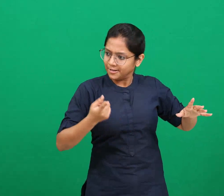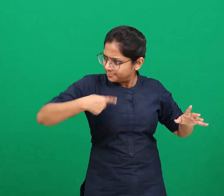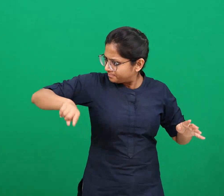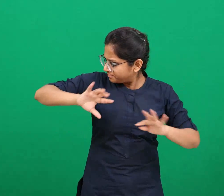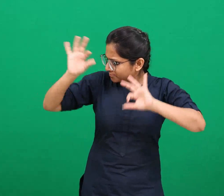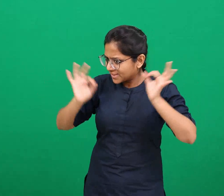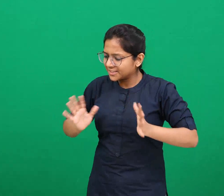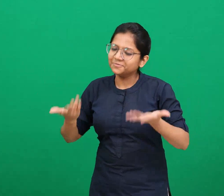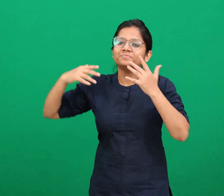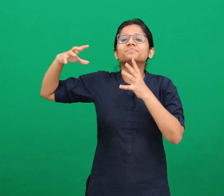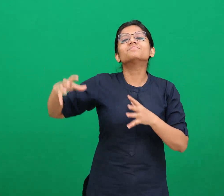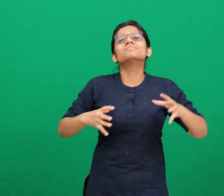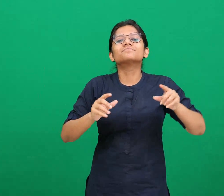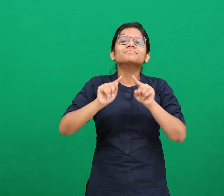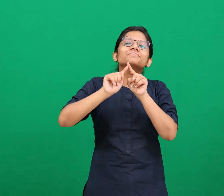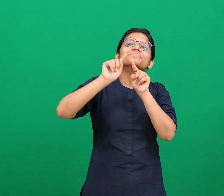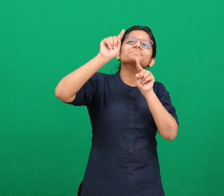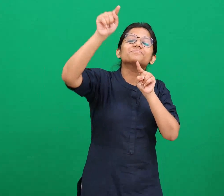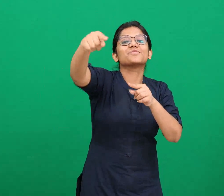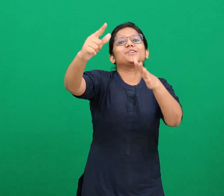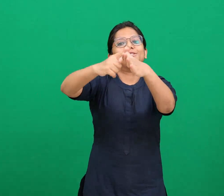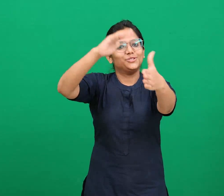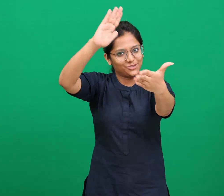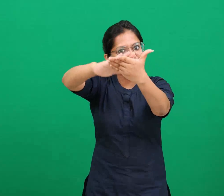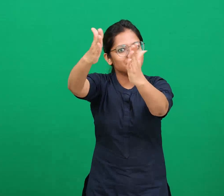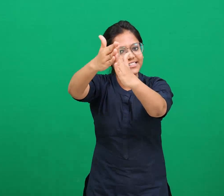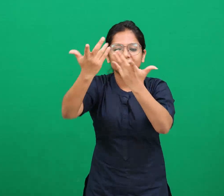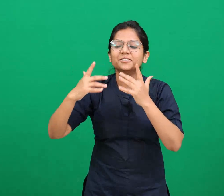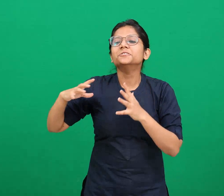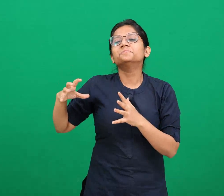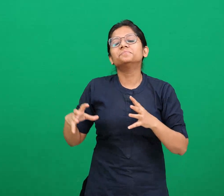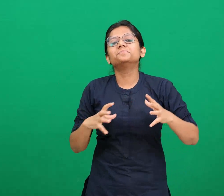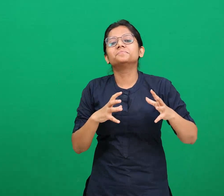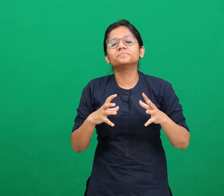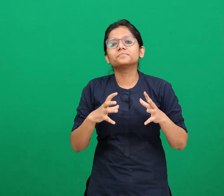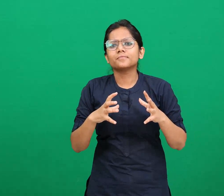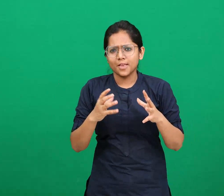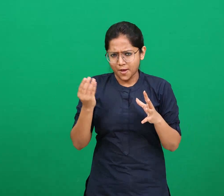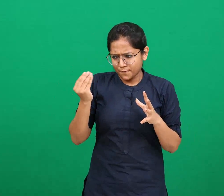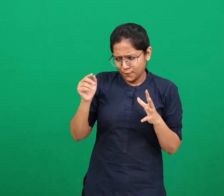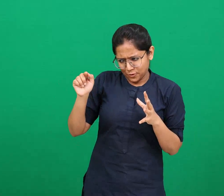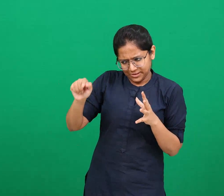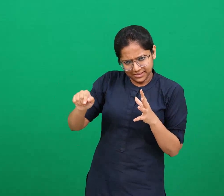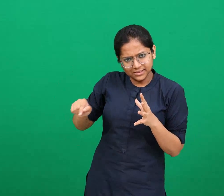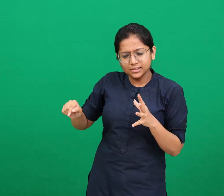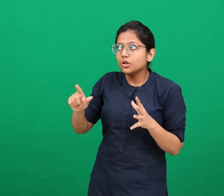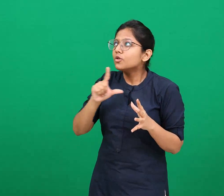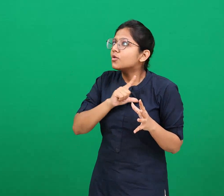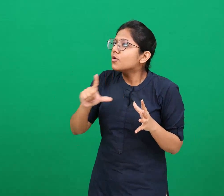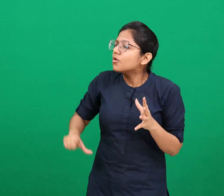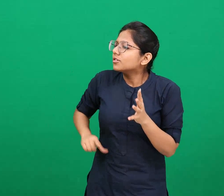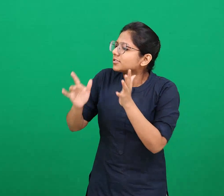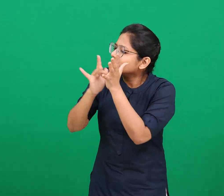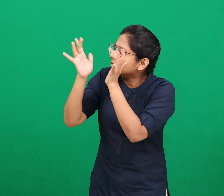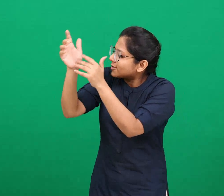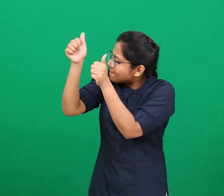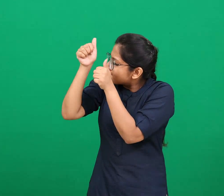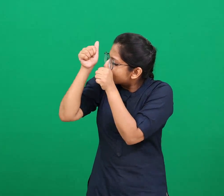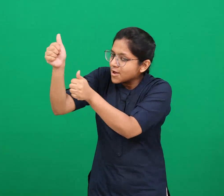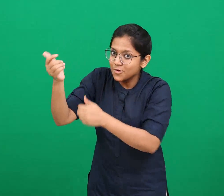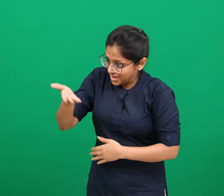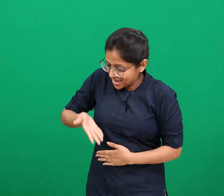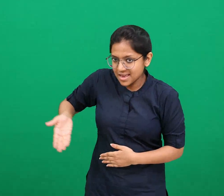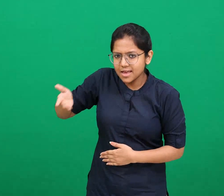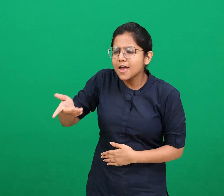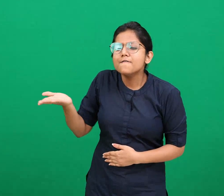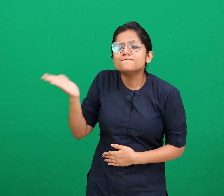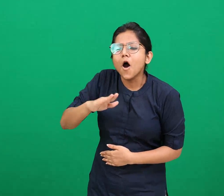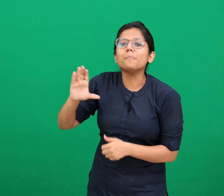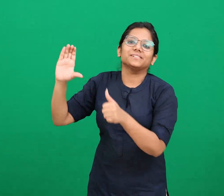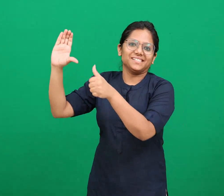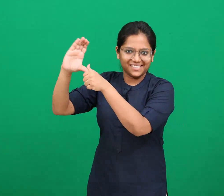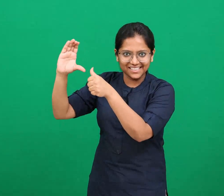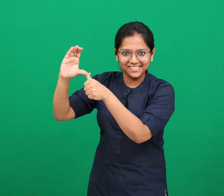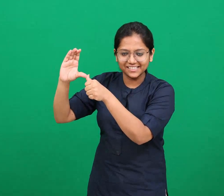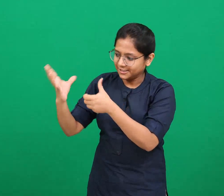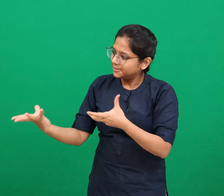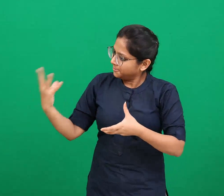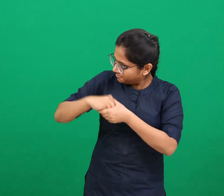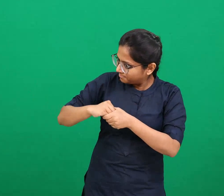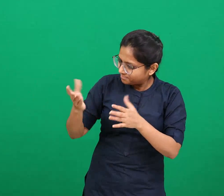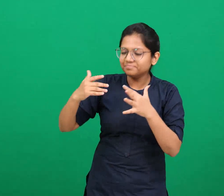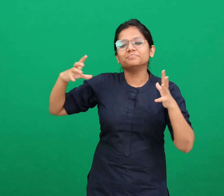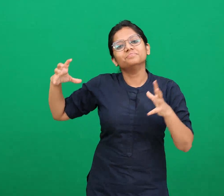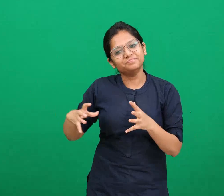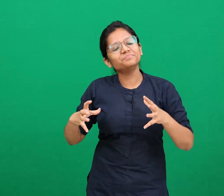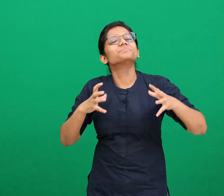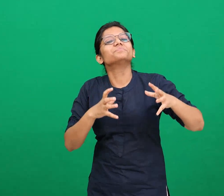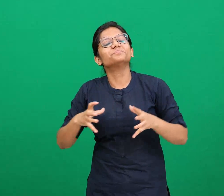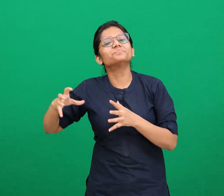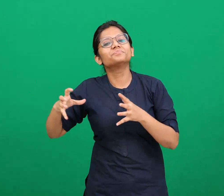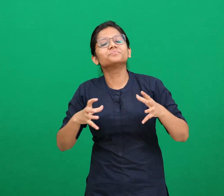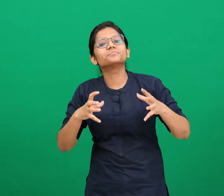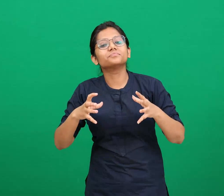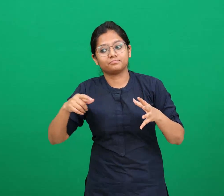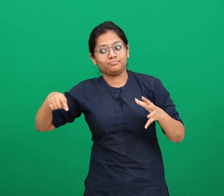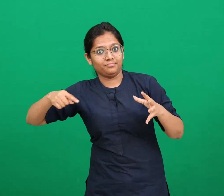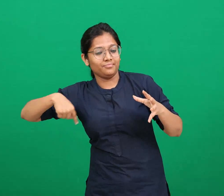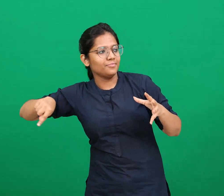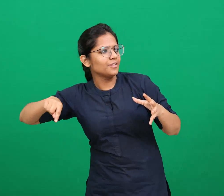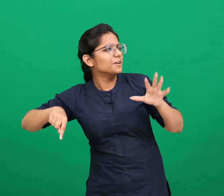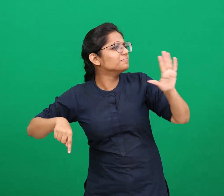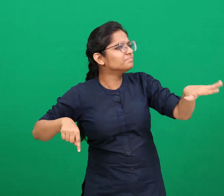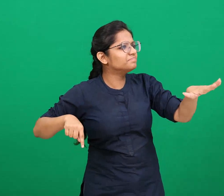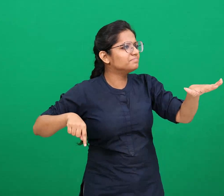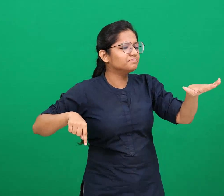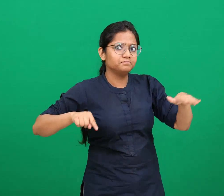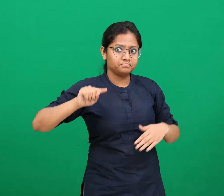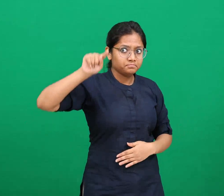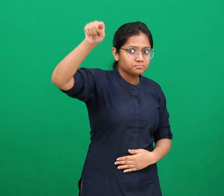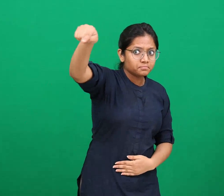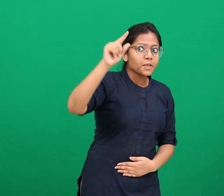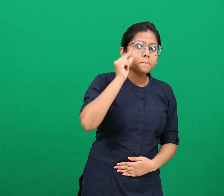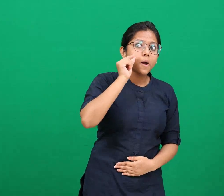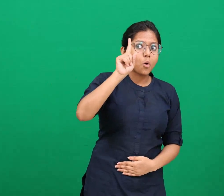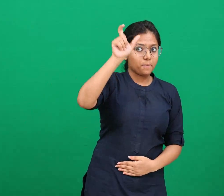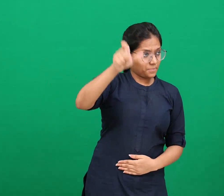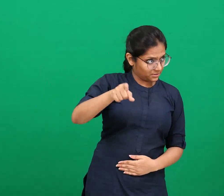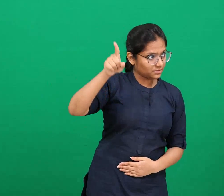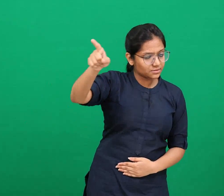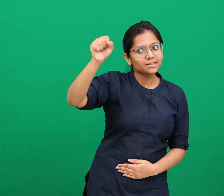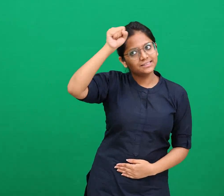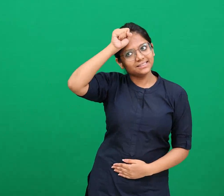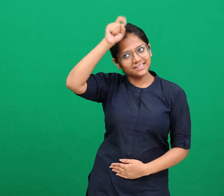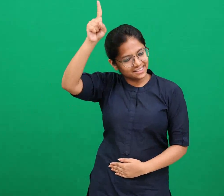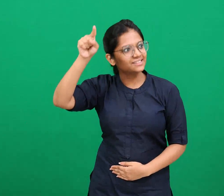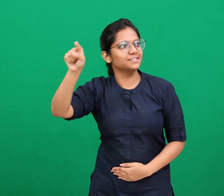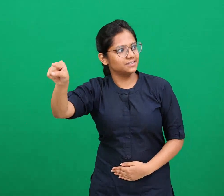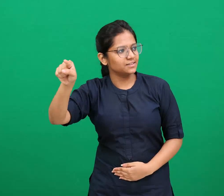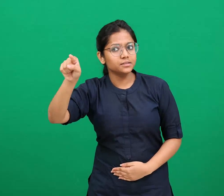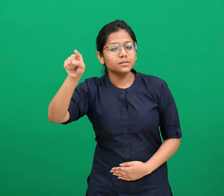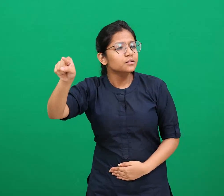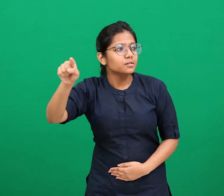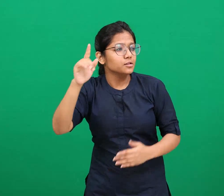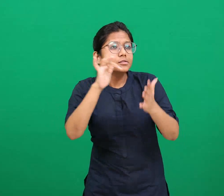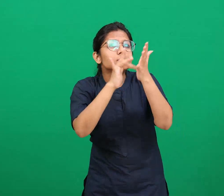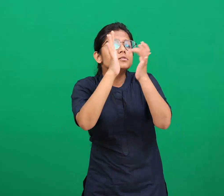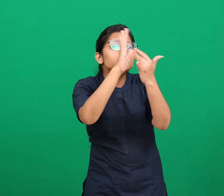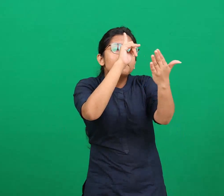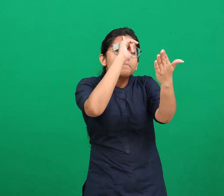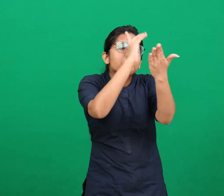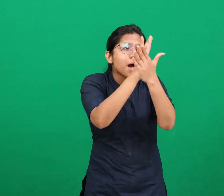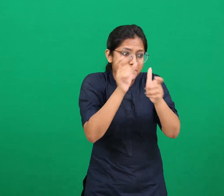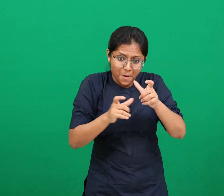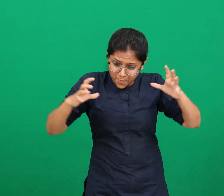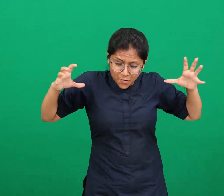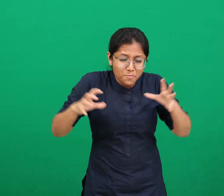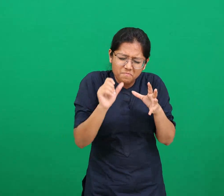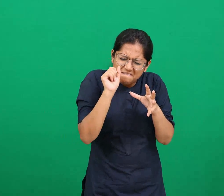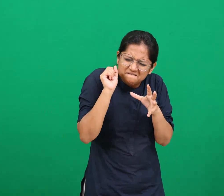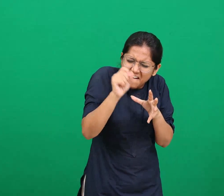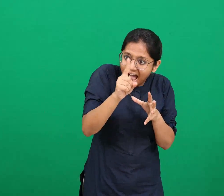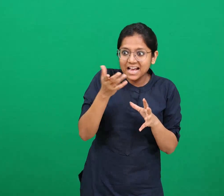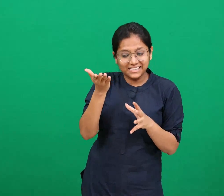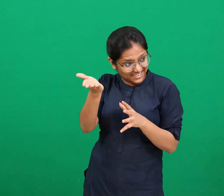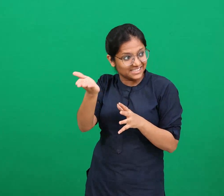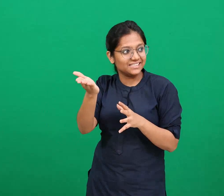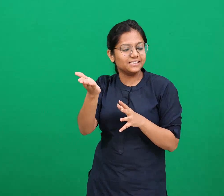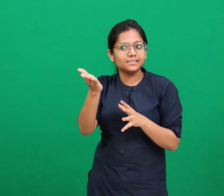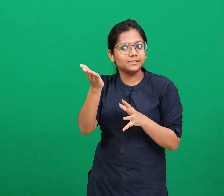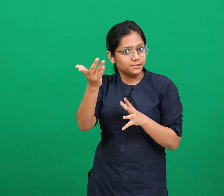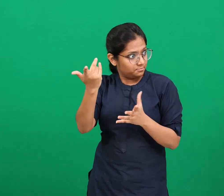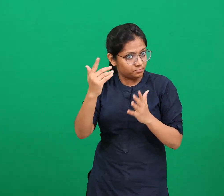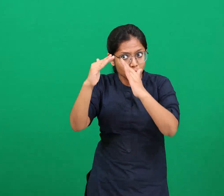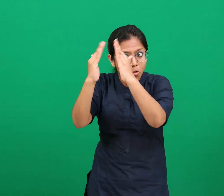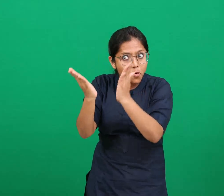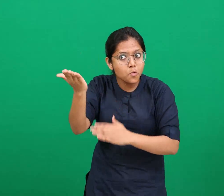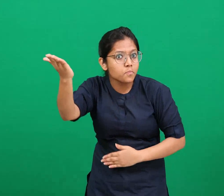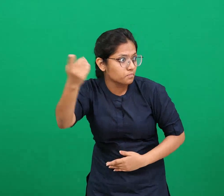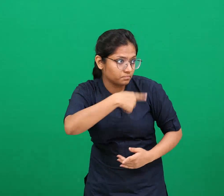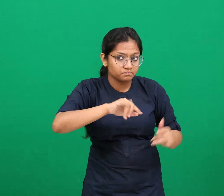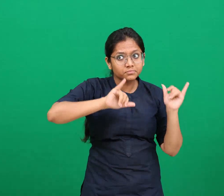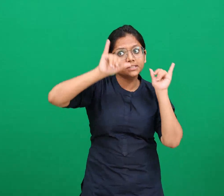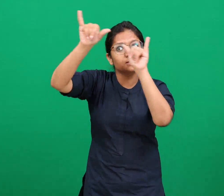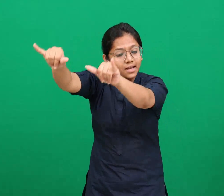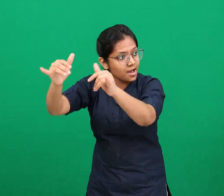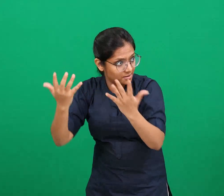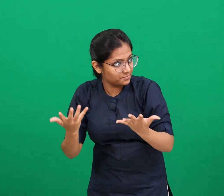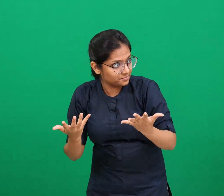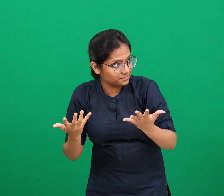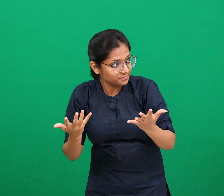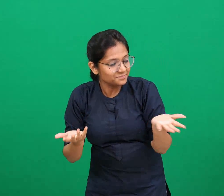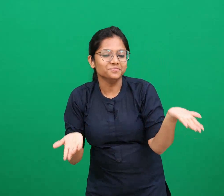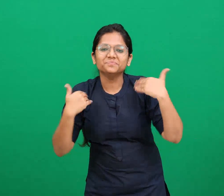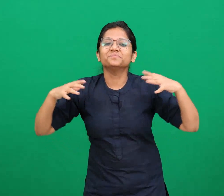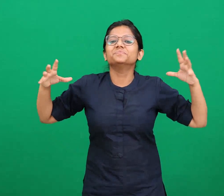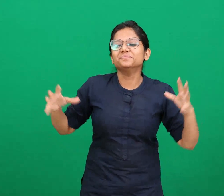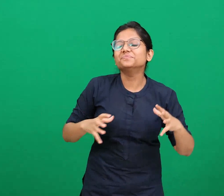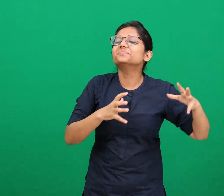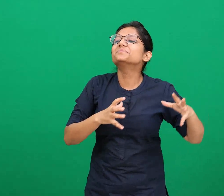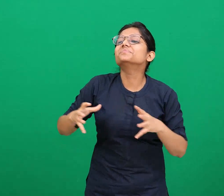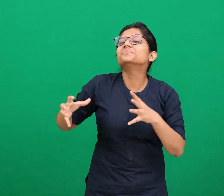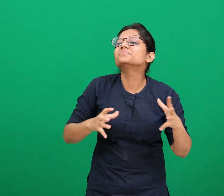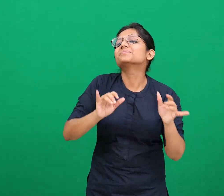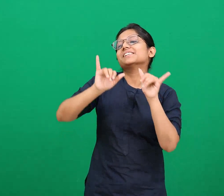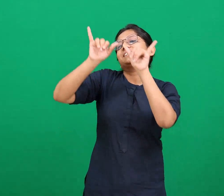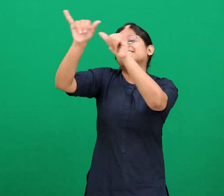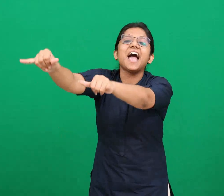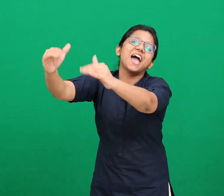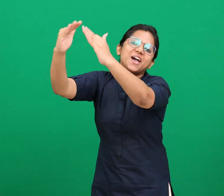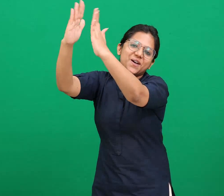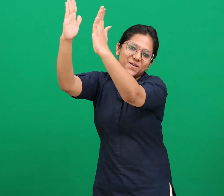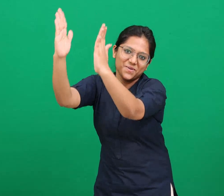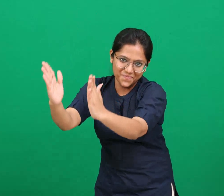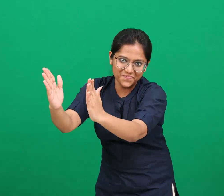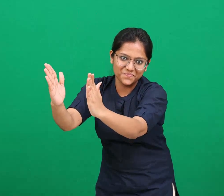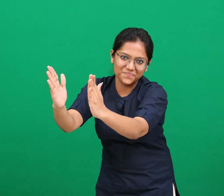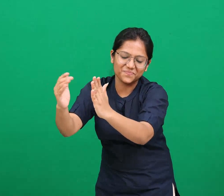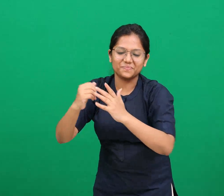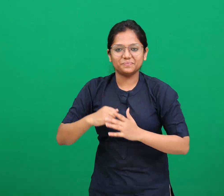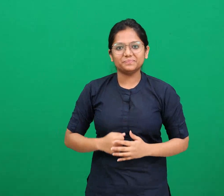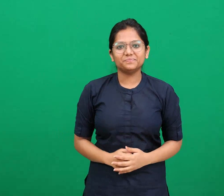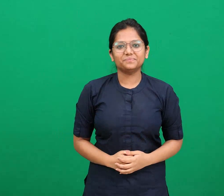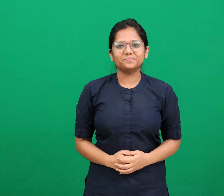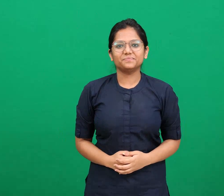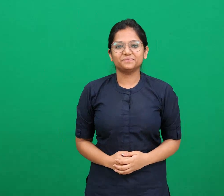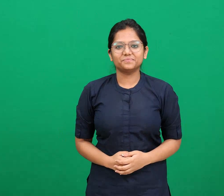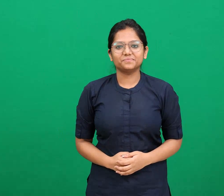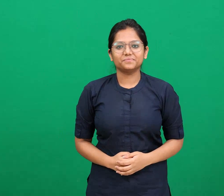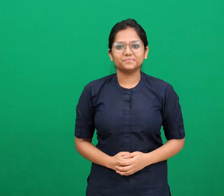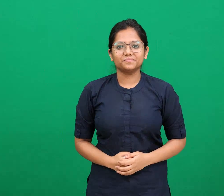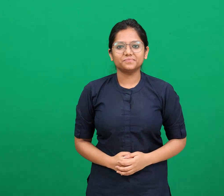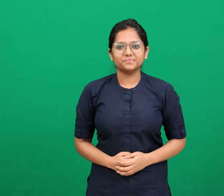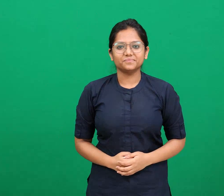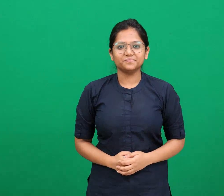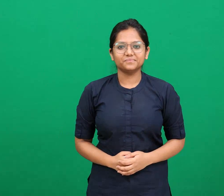Some of the disciples from Caesarea accompanied us, and they took us to stay at the home of Mnason the Cypriot, an early disciple.